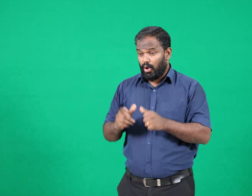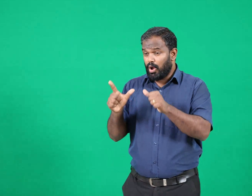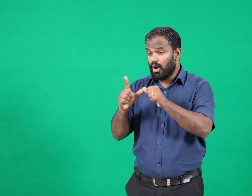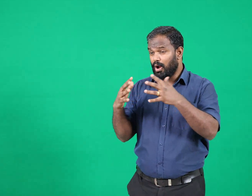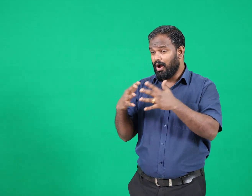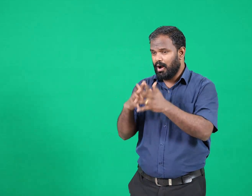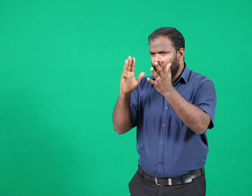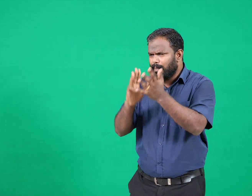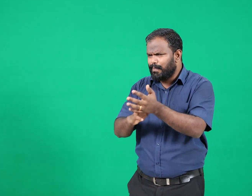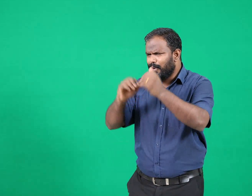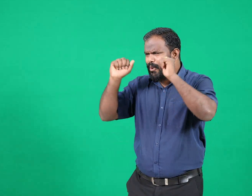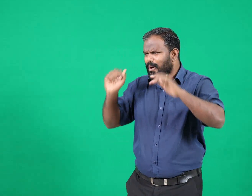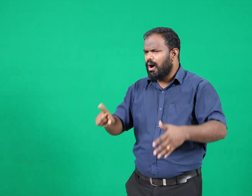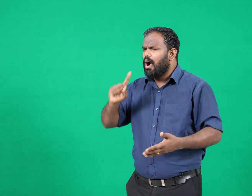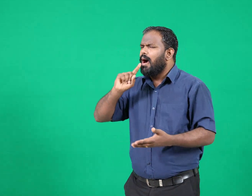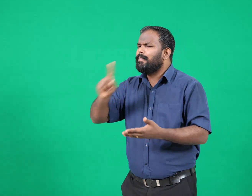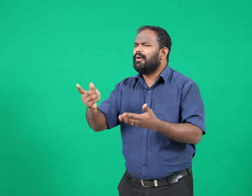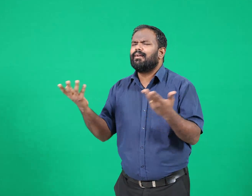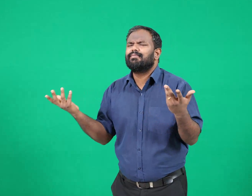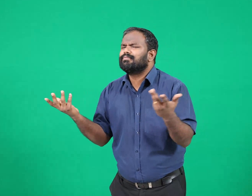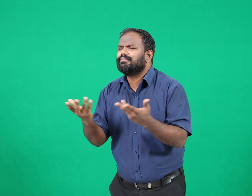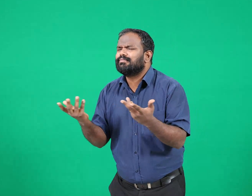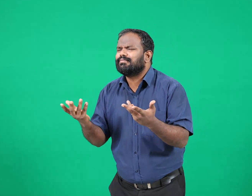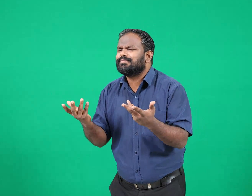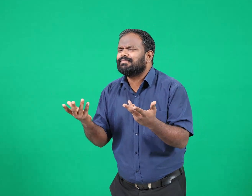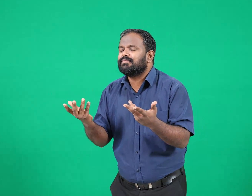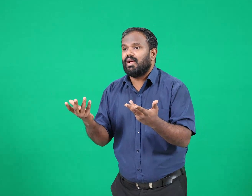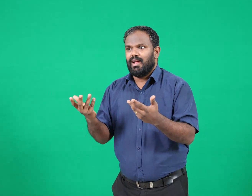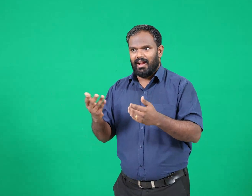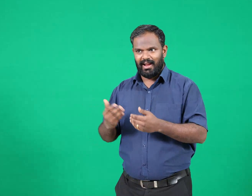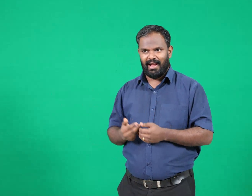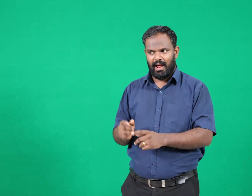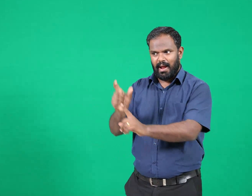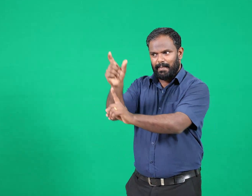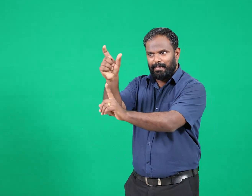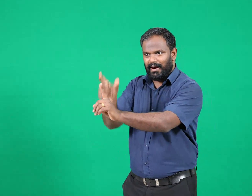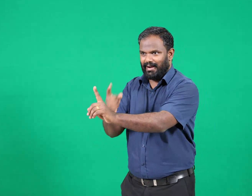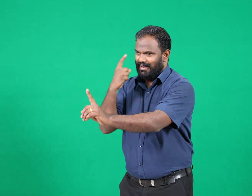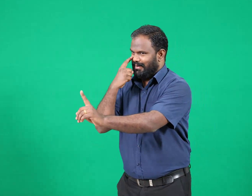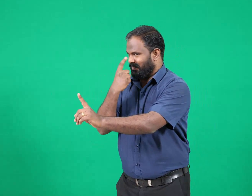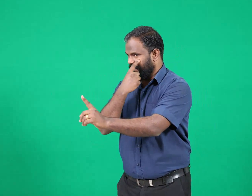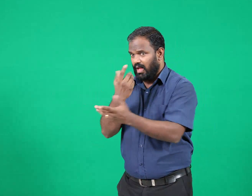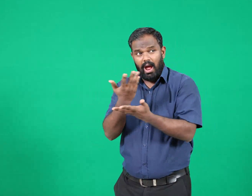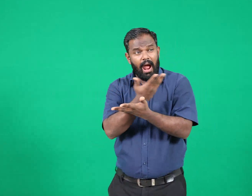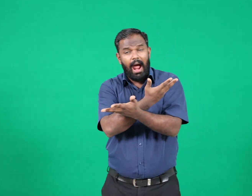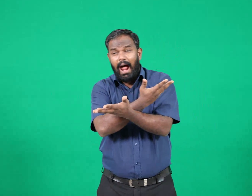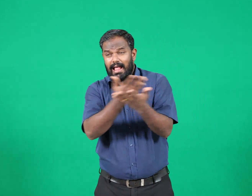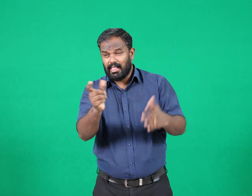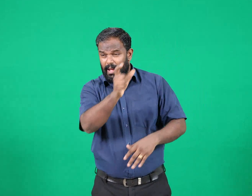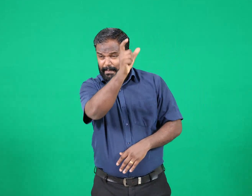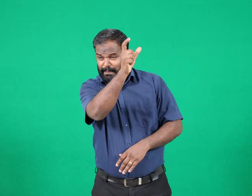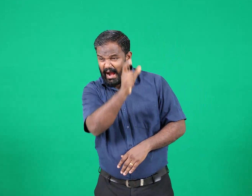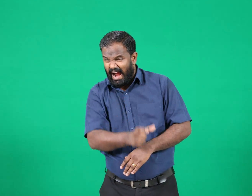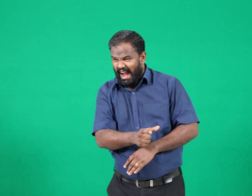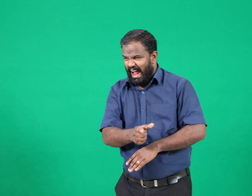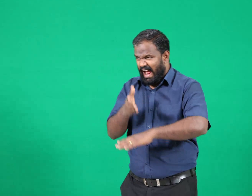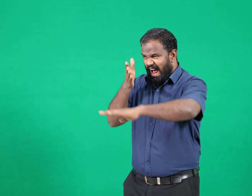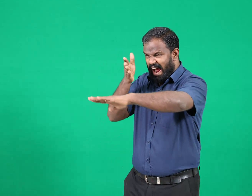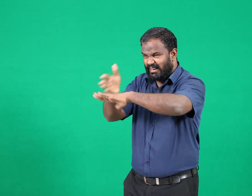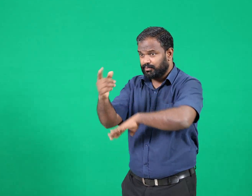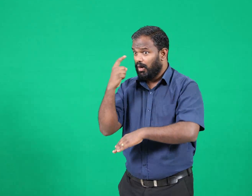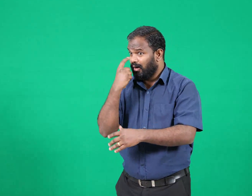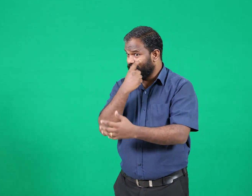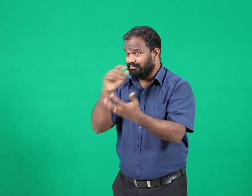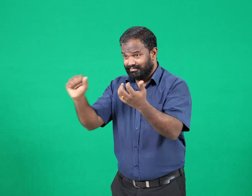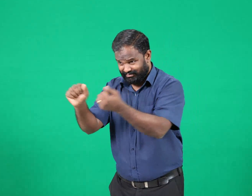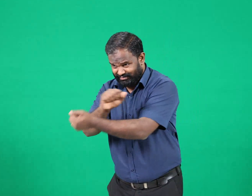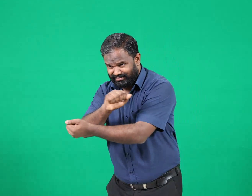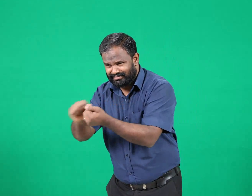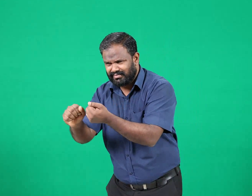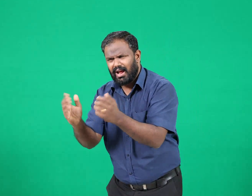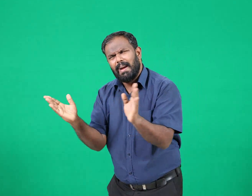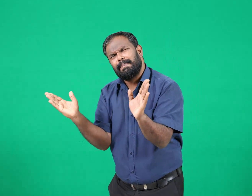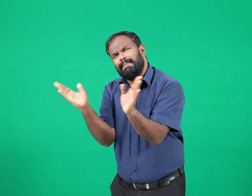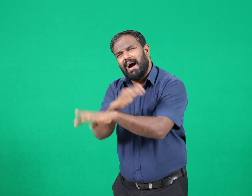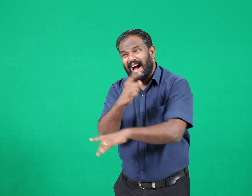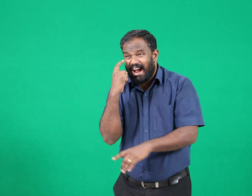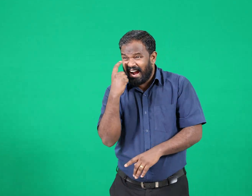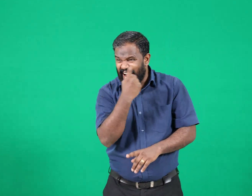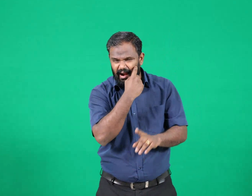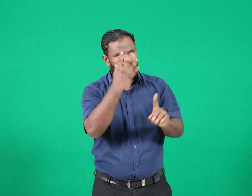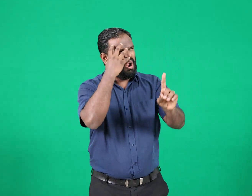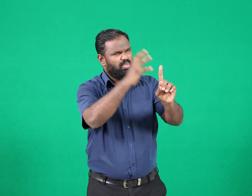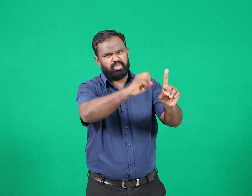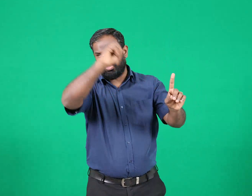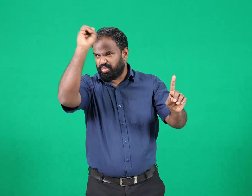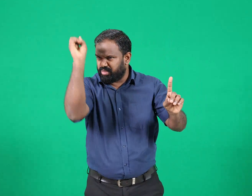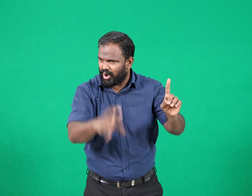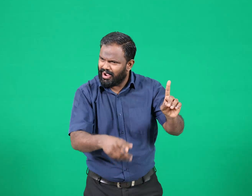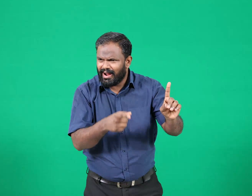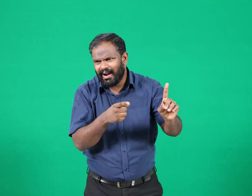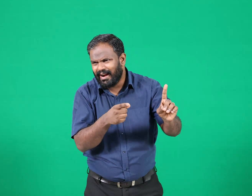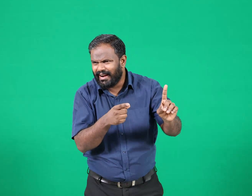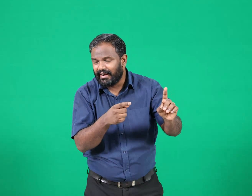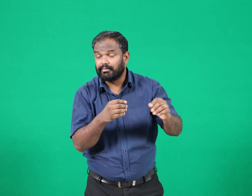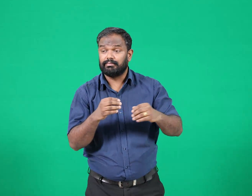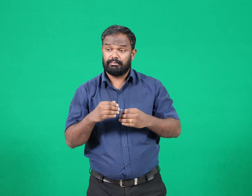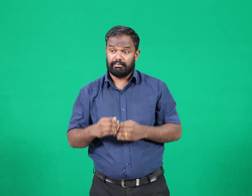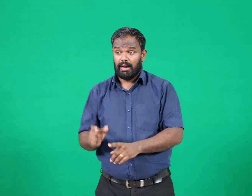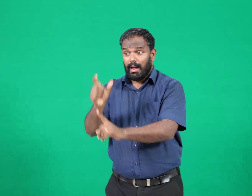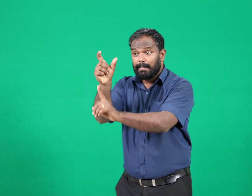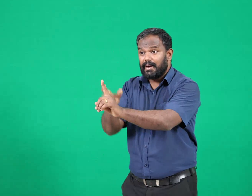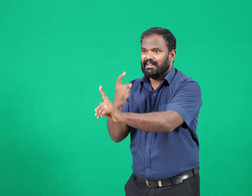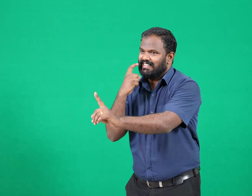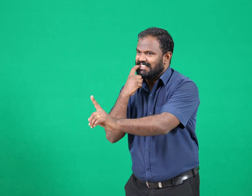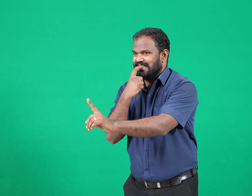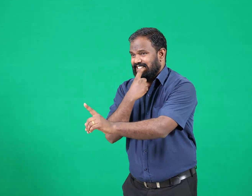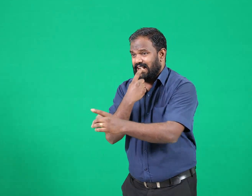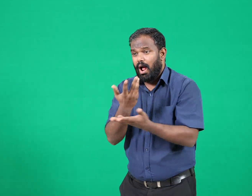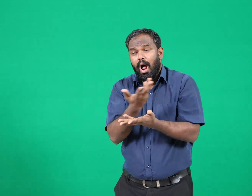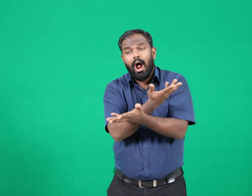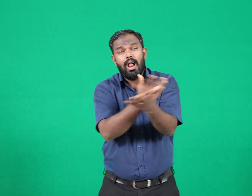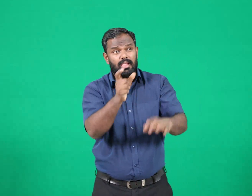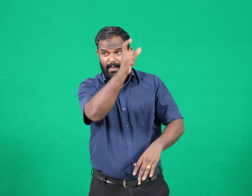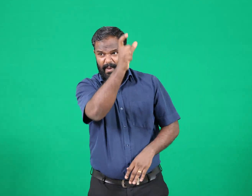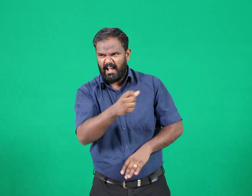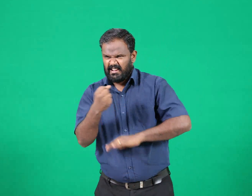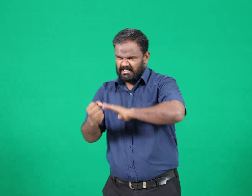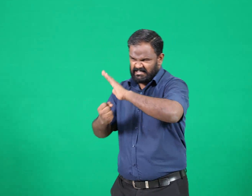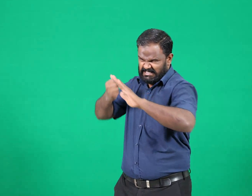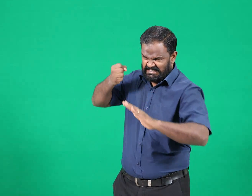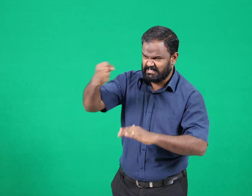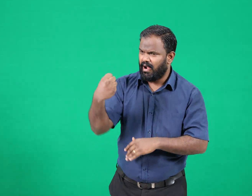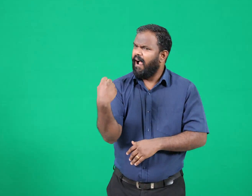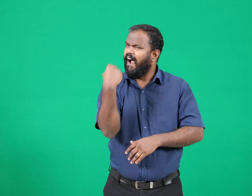But I tell you not to resist an evil person.